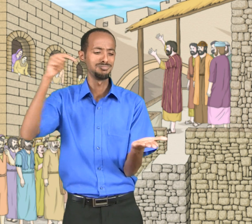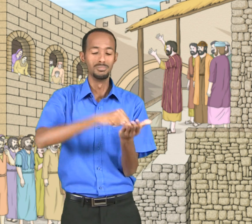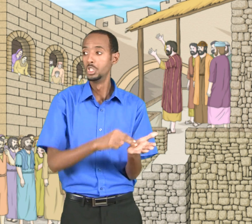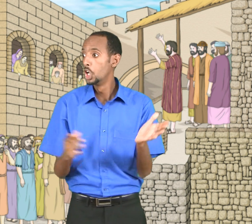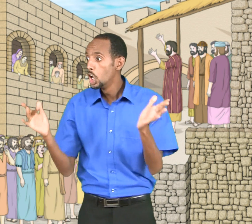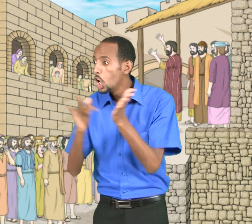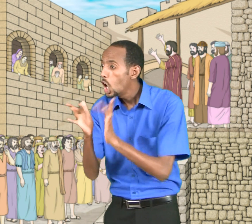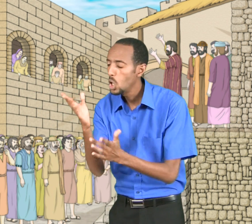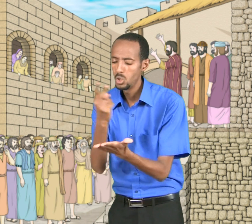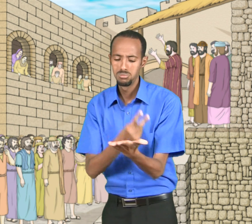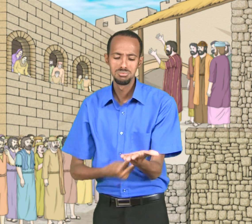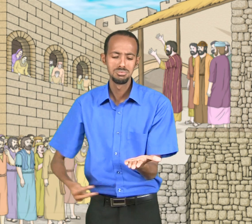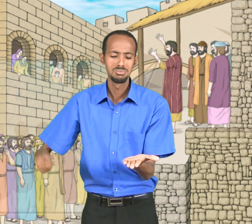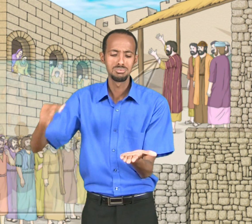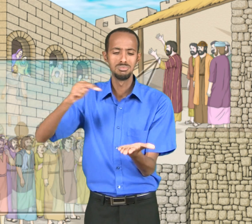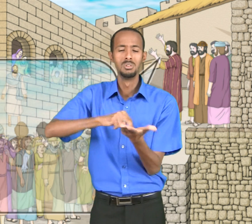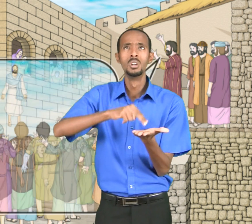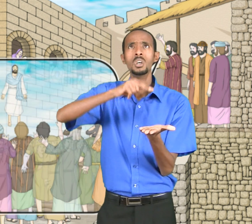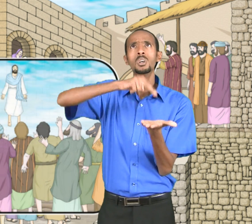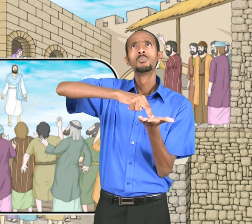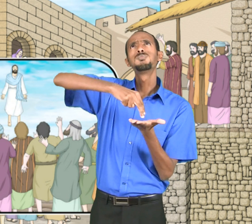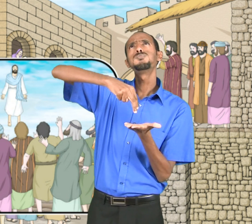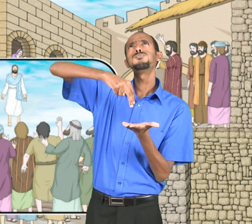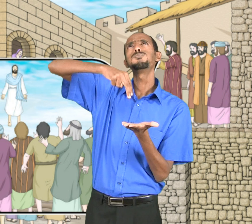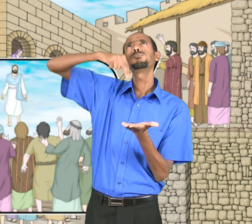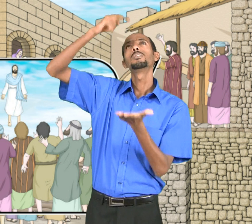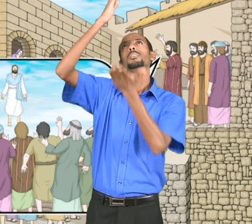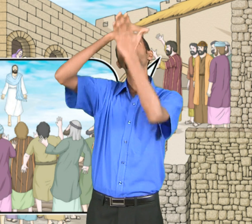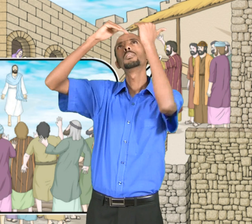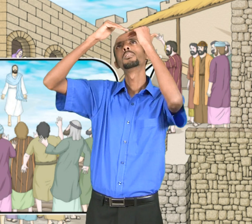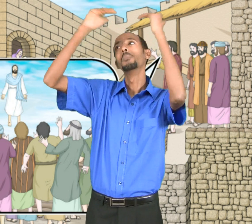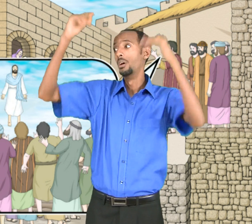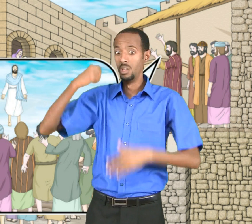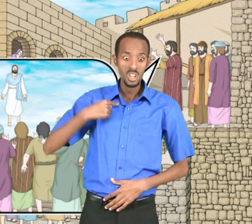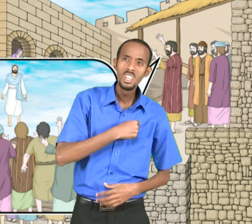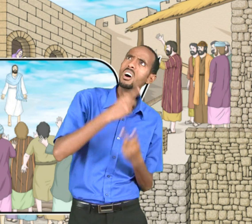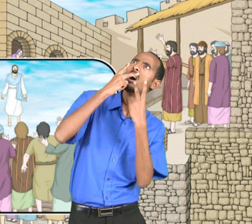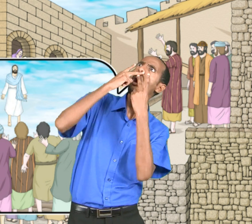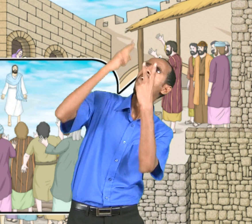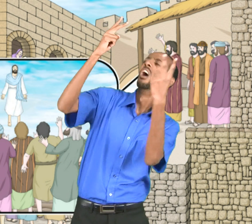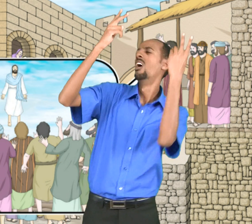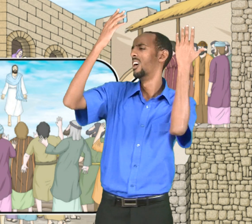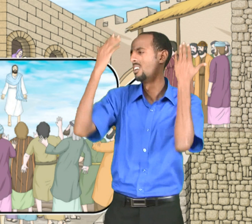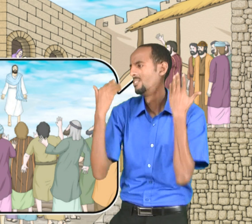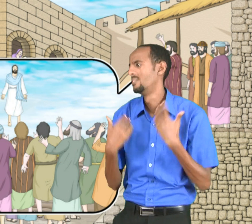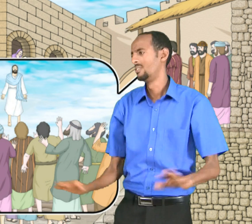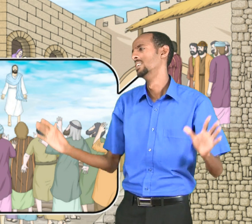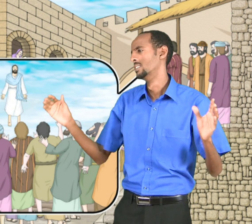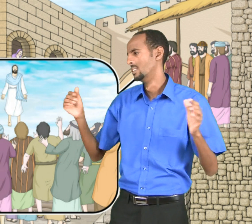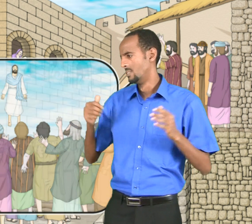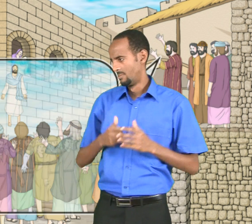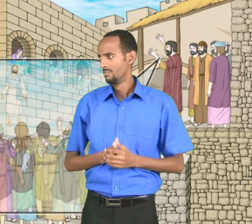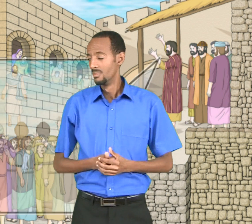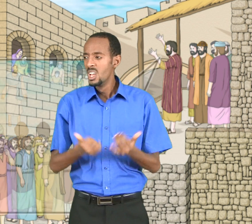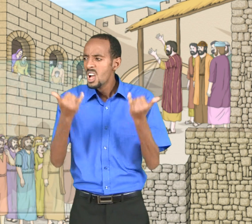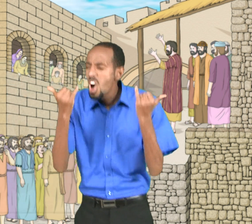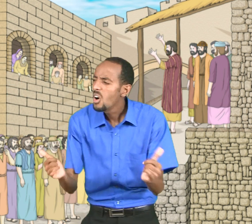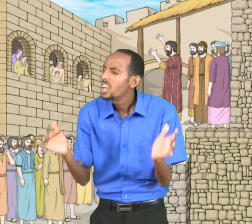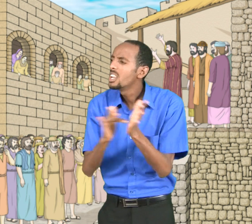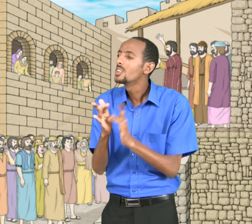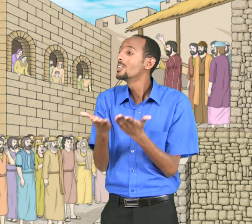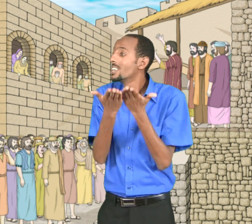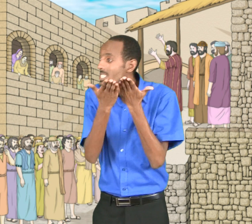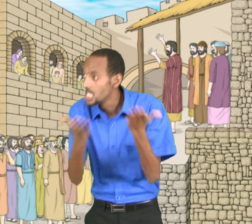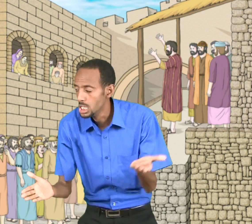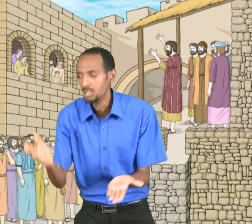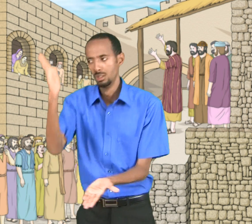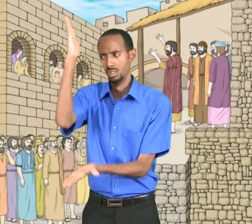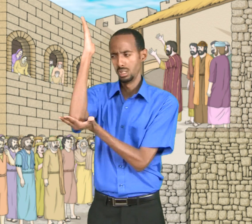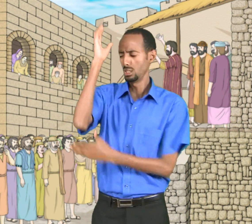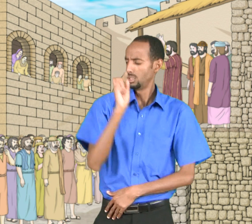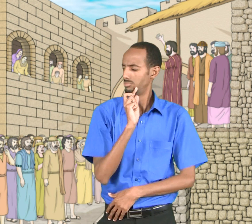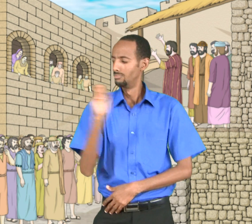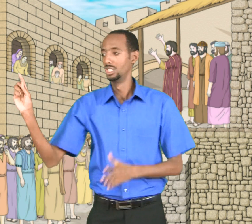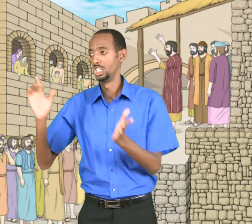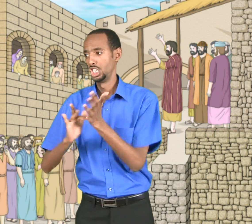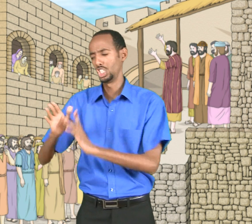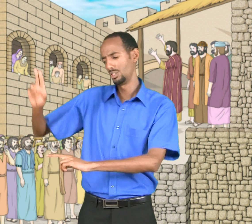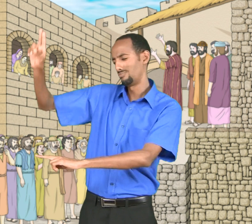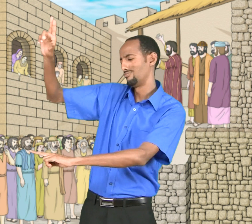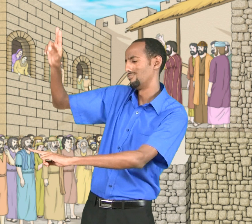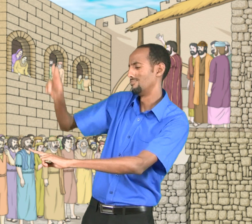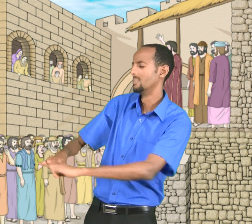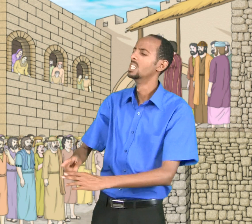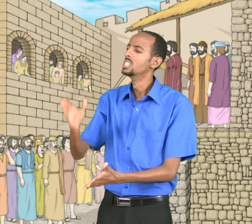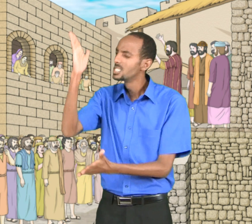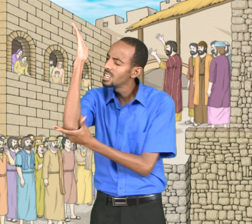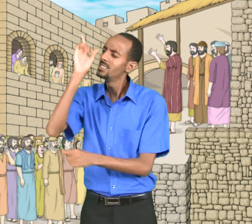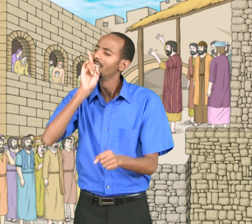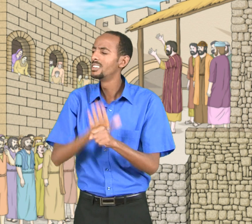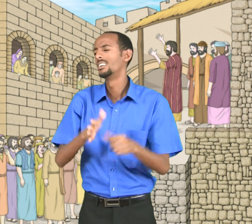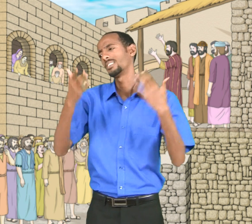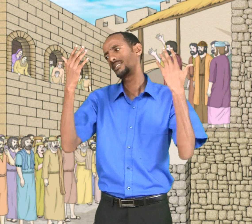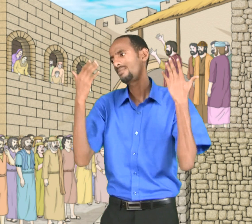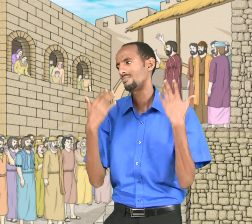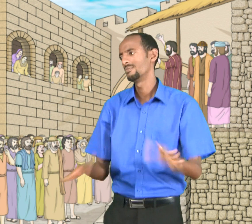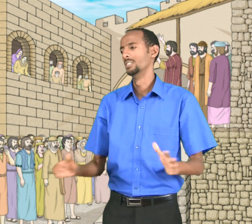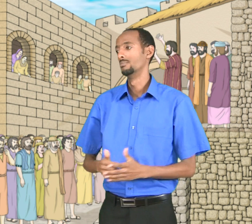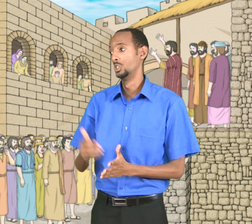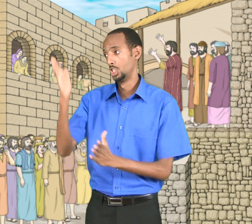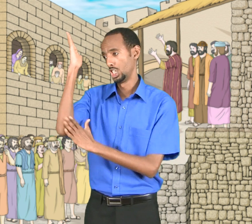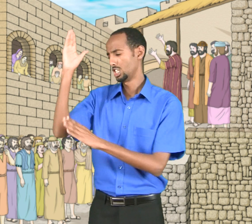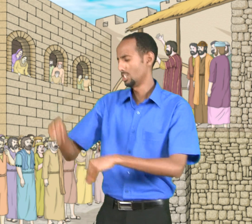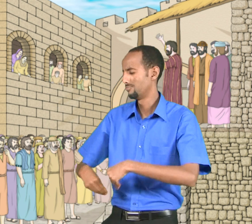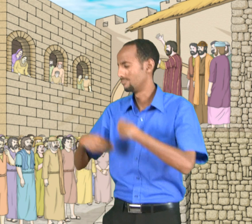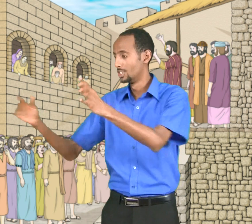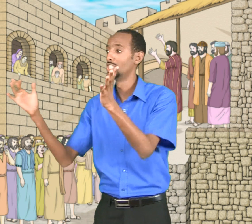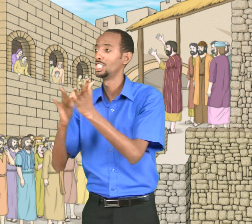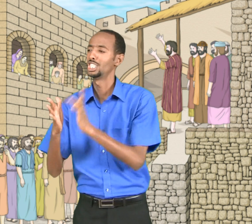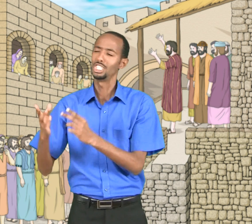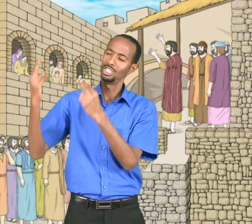Exalted, then, to the right hand of God, He has received from the Father the promised Holy Spirit and has poured out what you now see and hear.